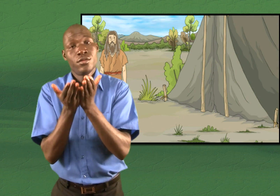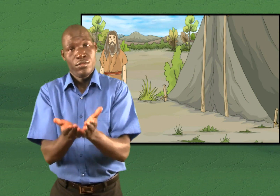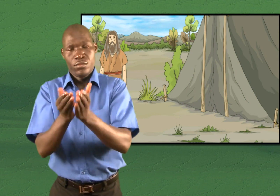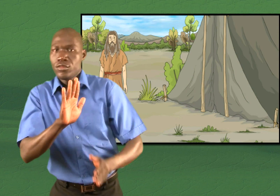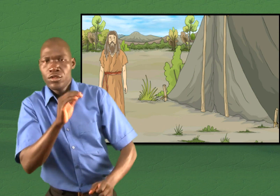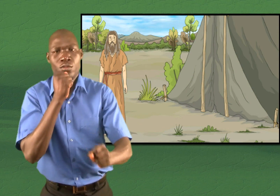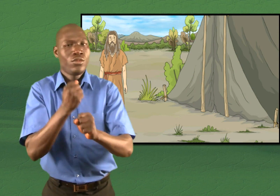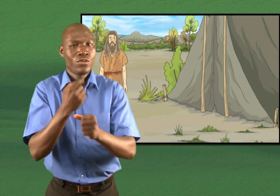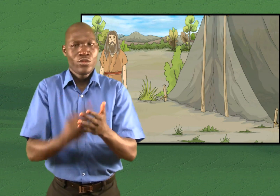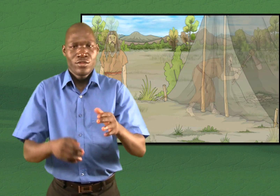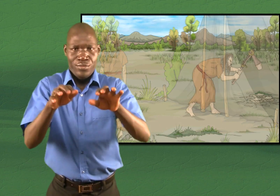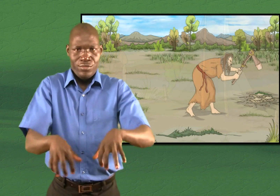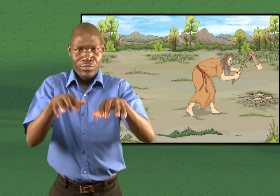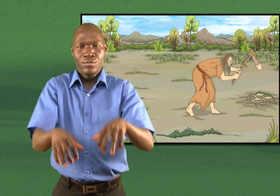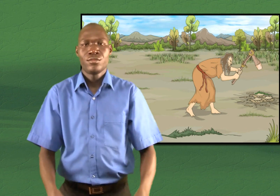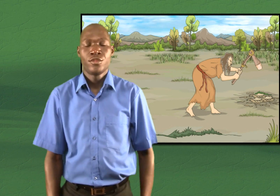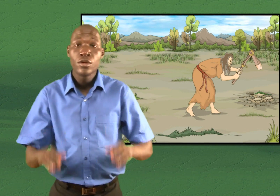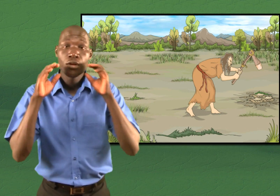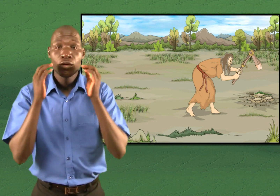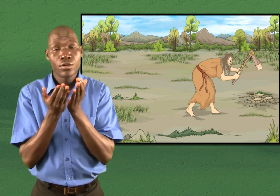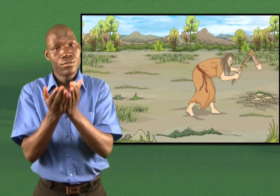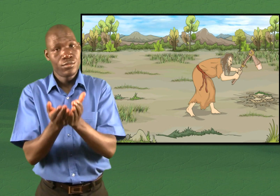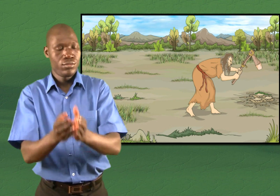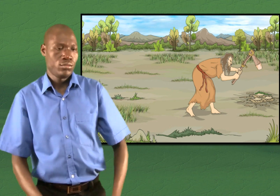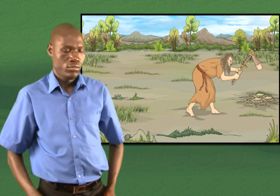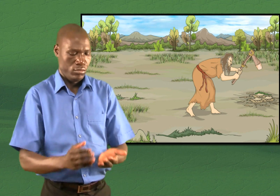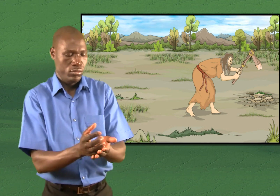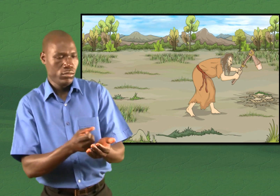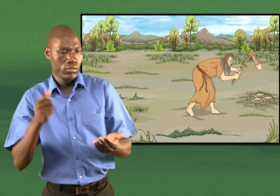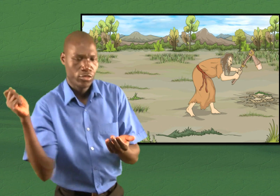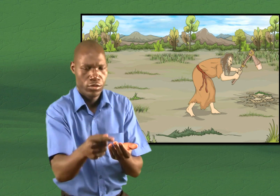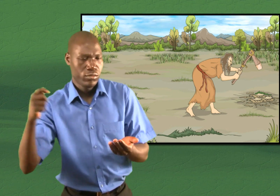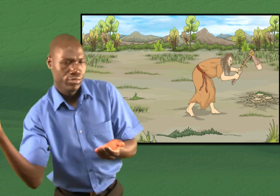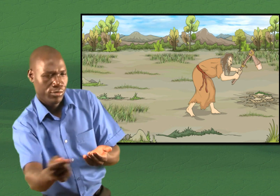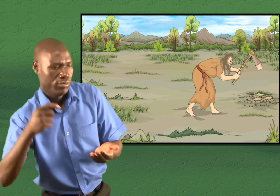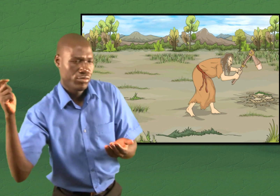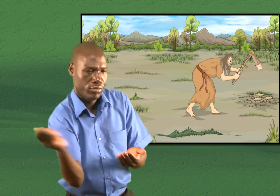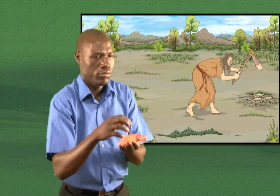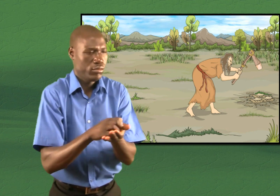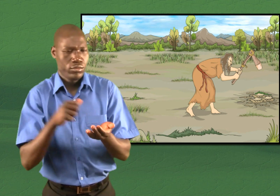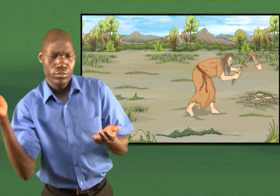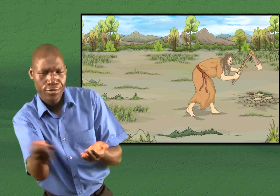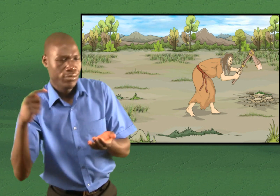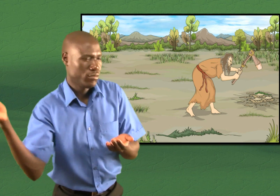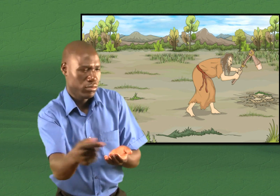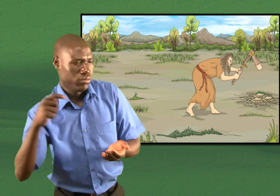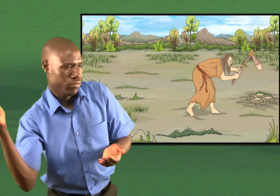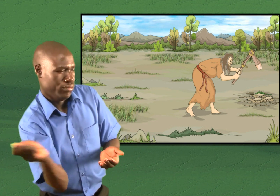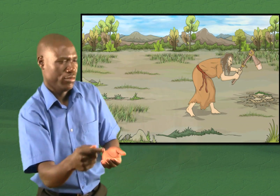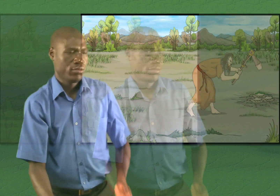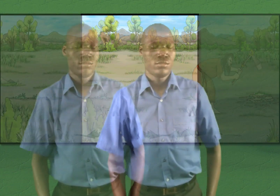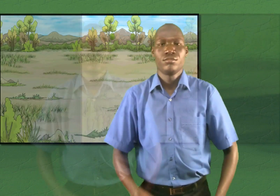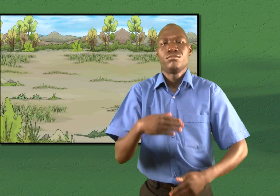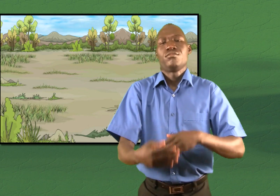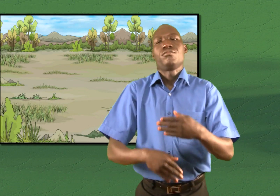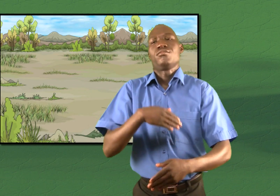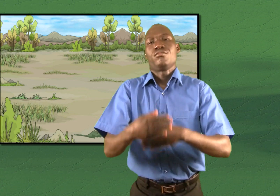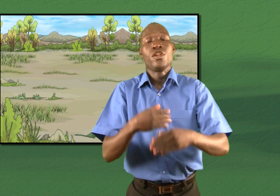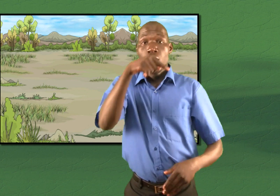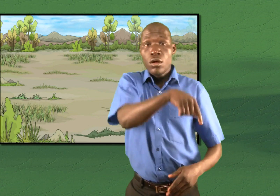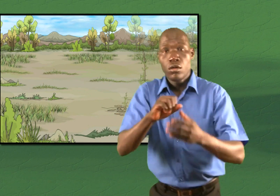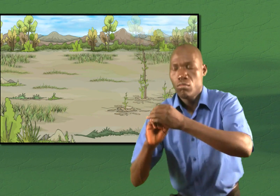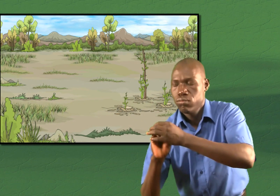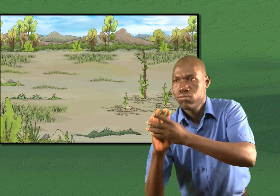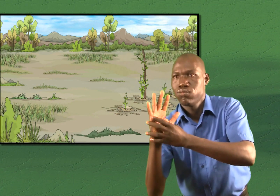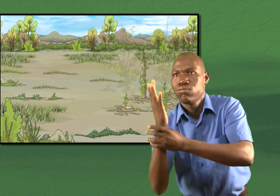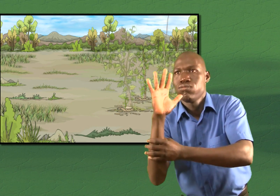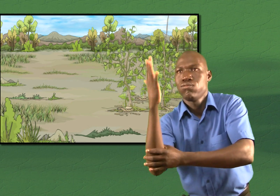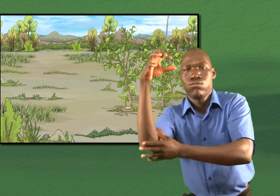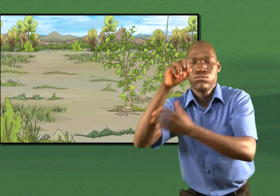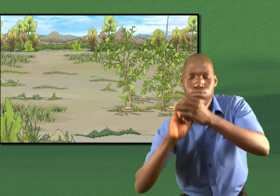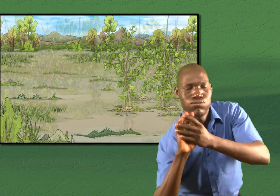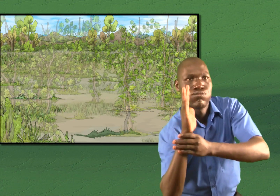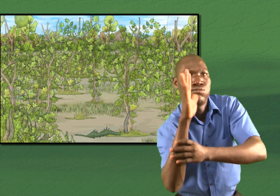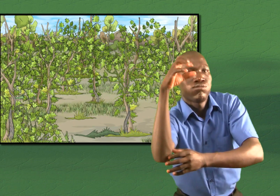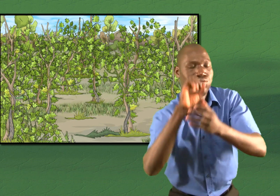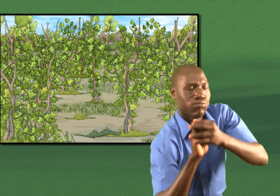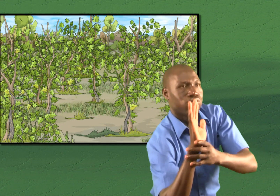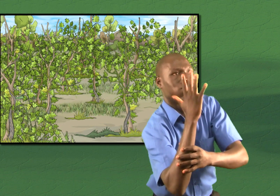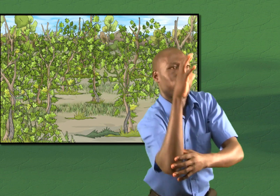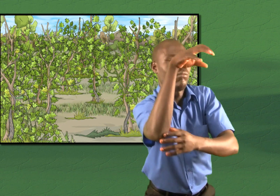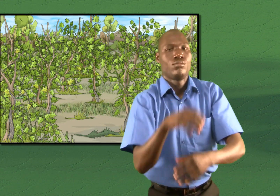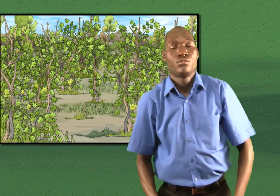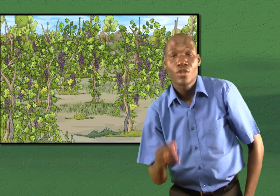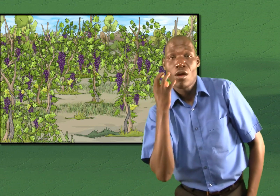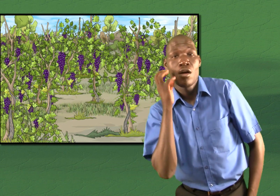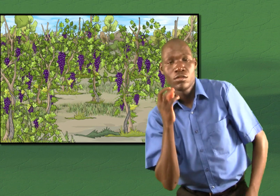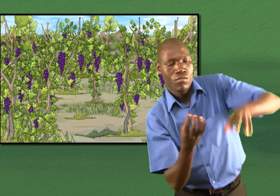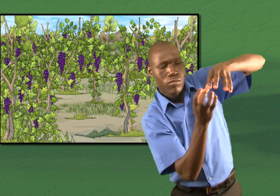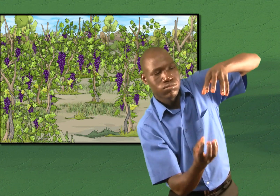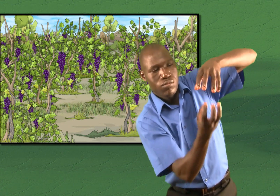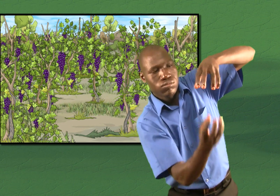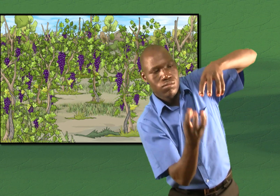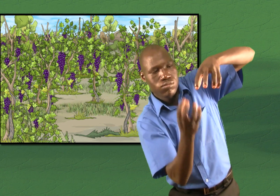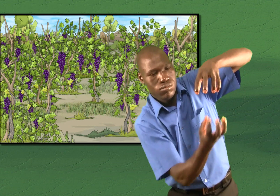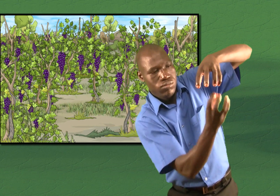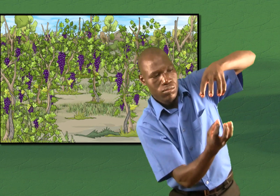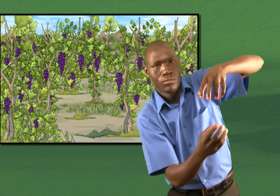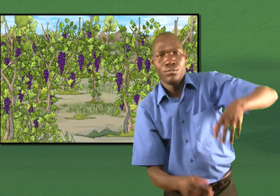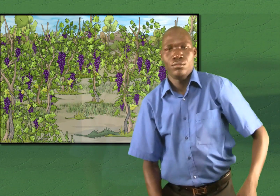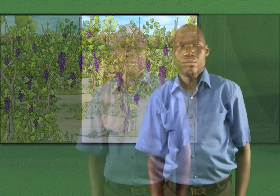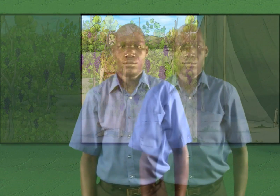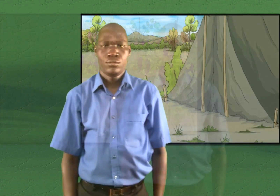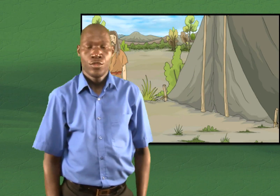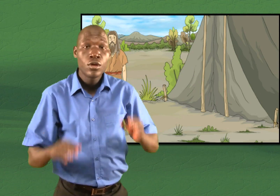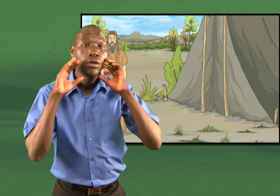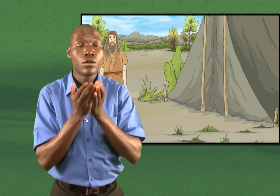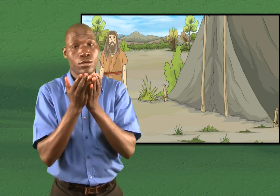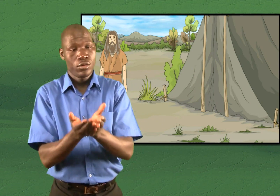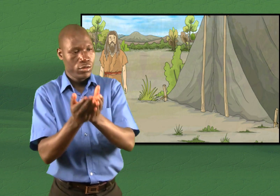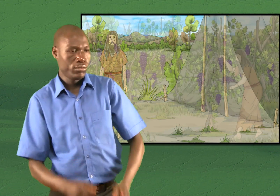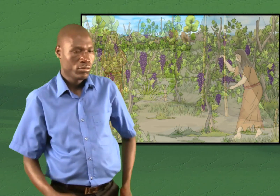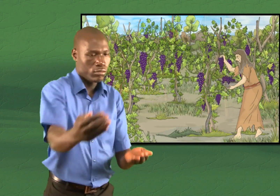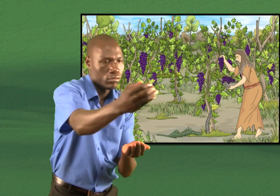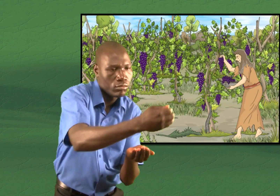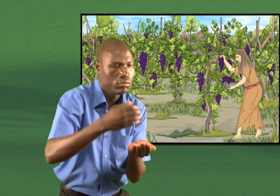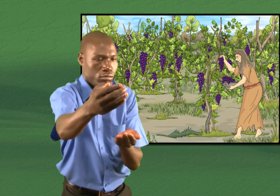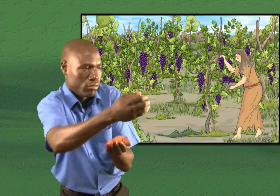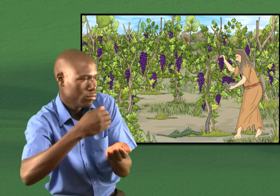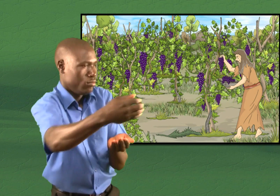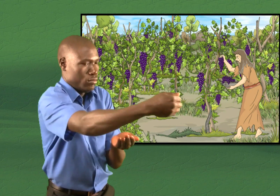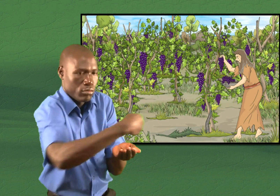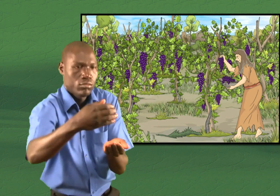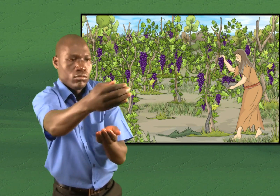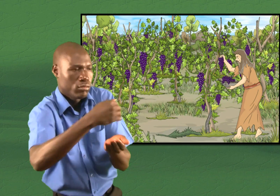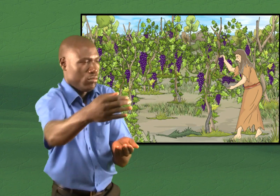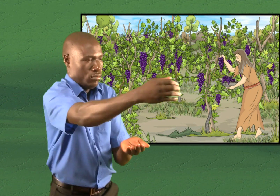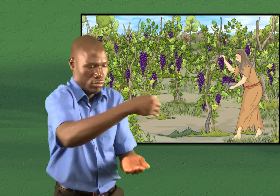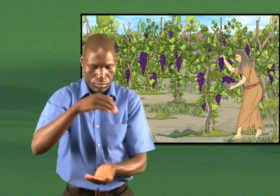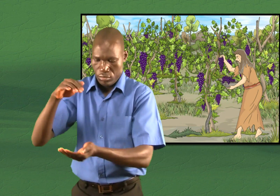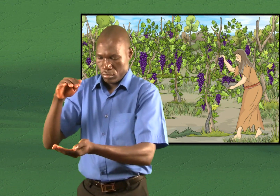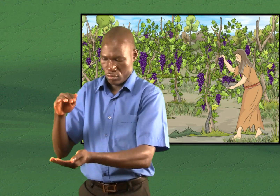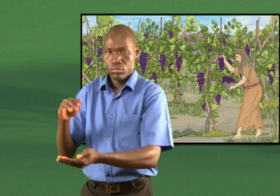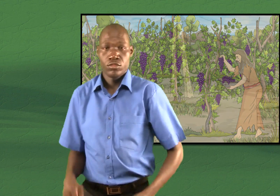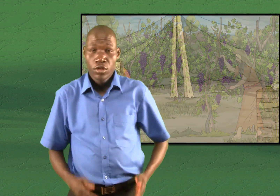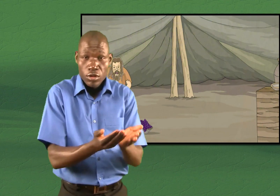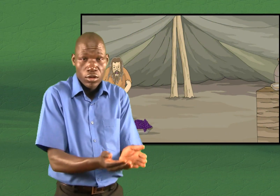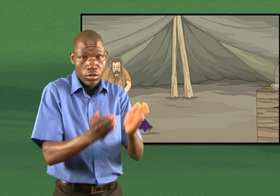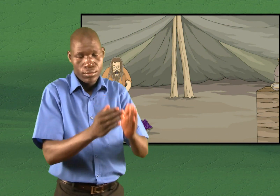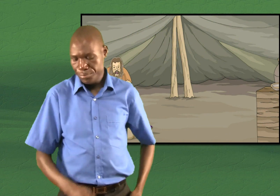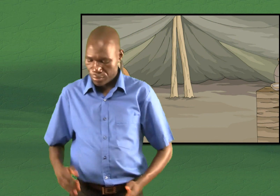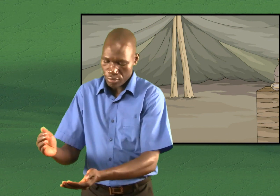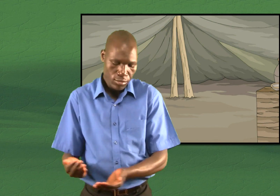Now Noah, a man of the soil, proceeded to plant a vineyard.